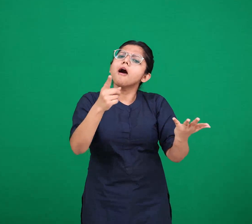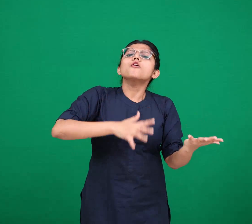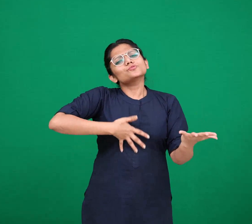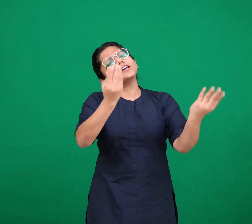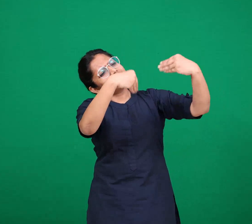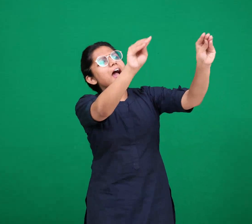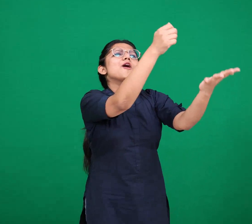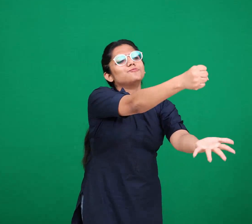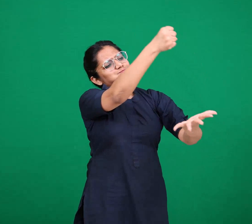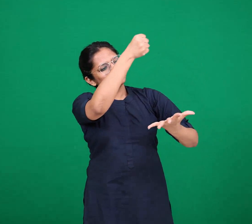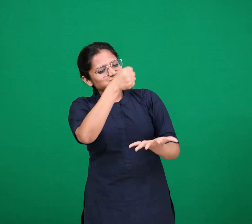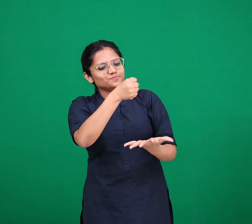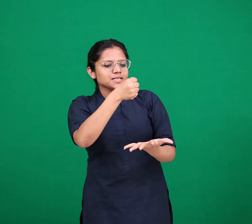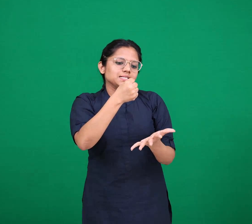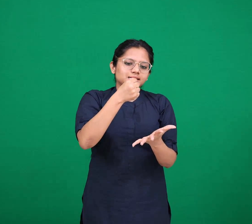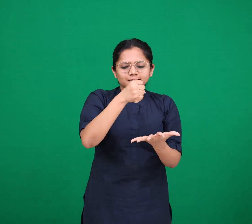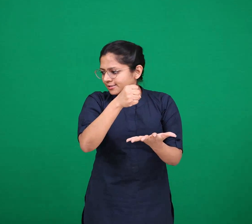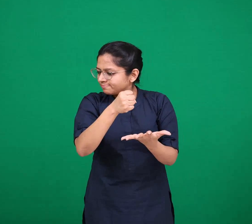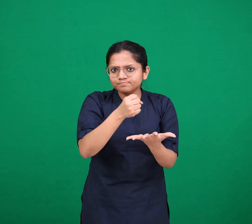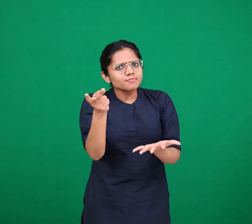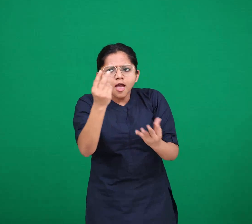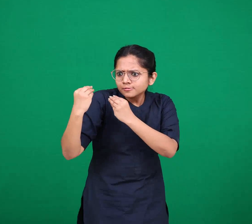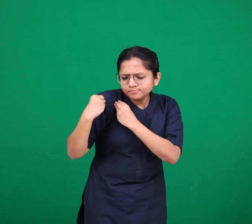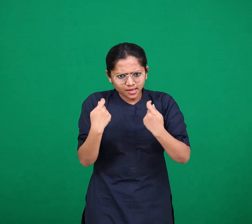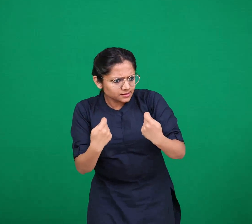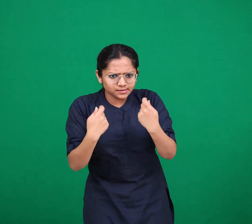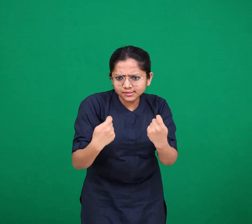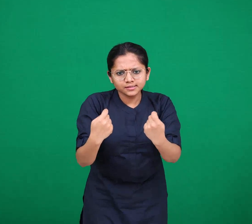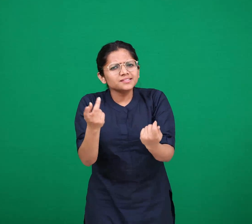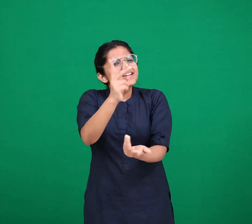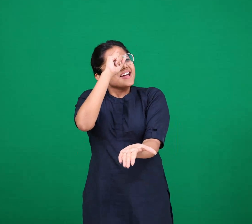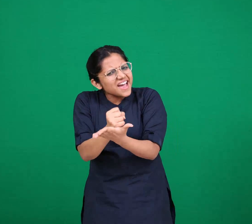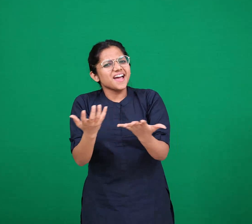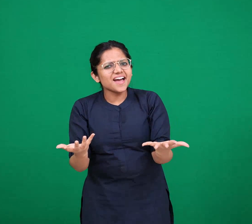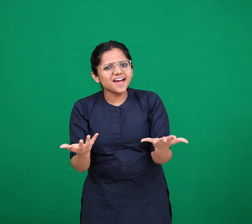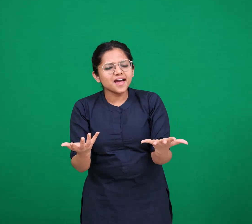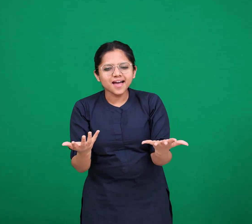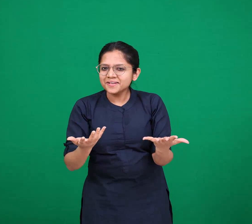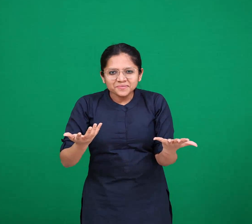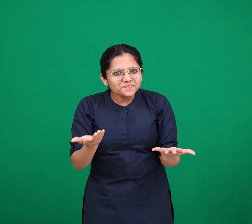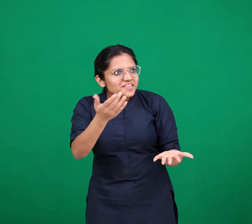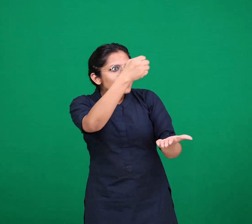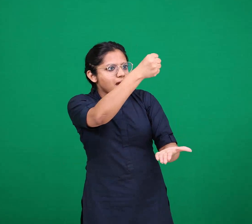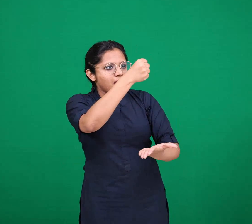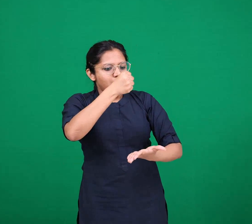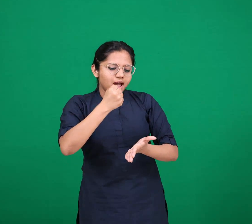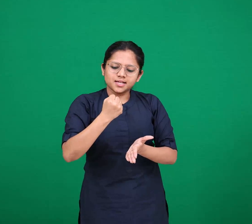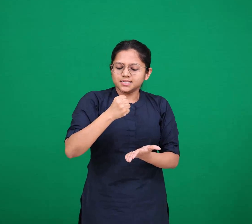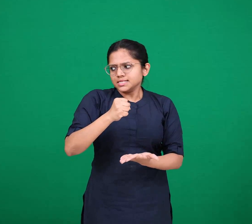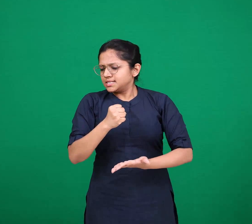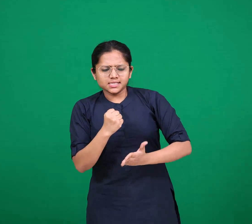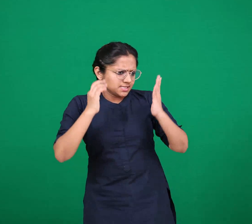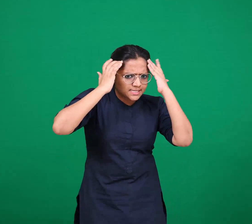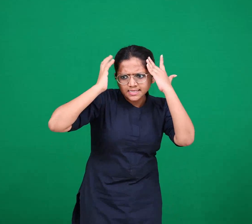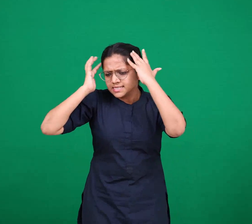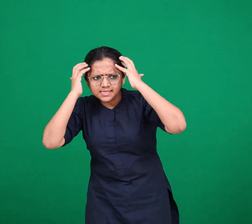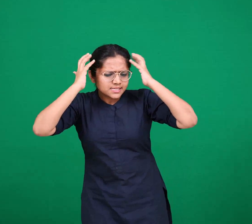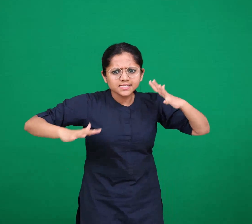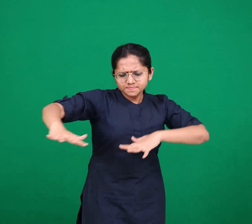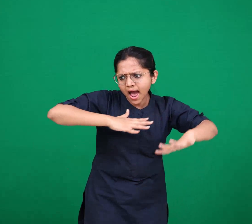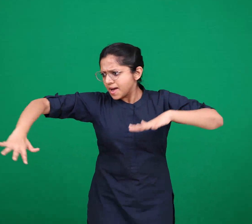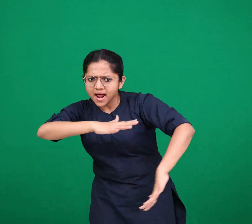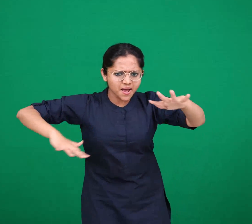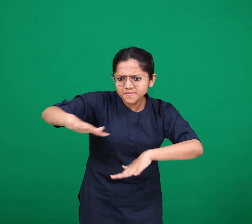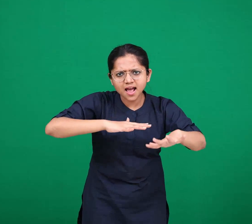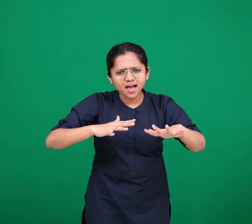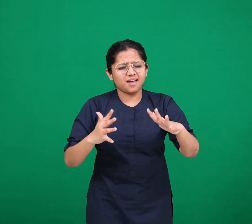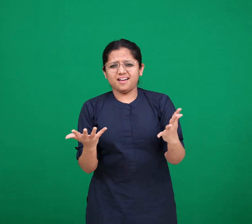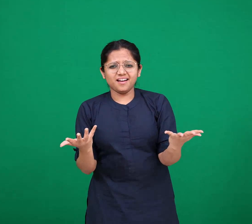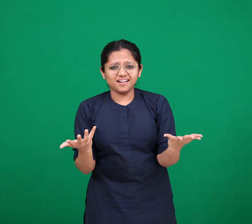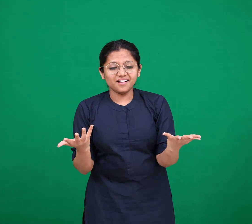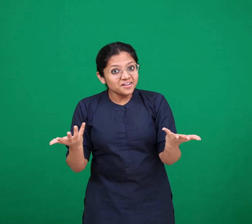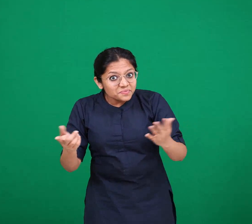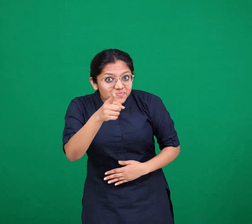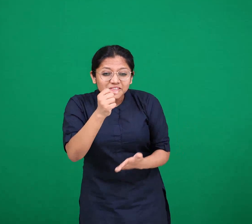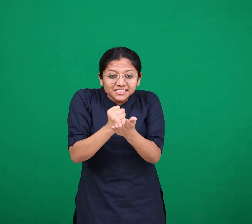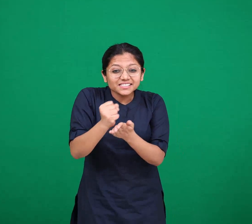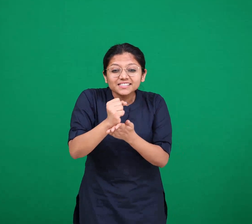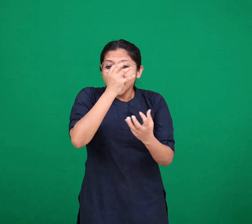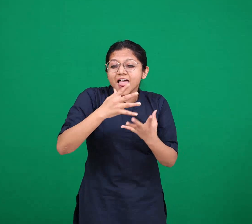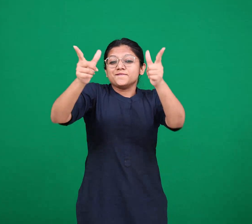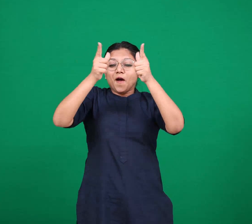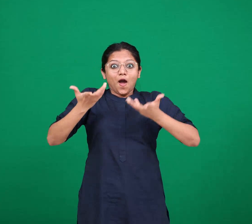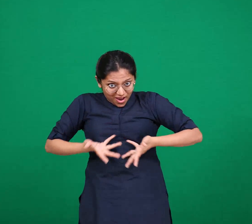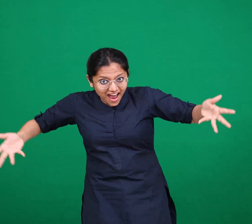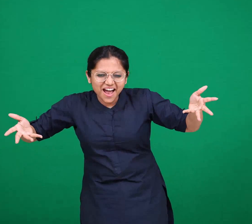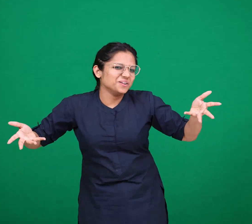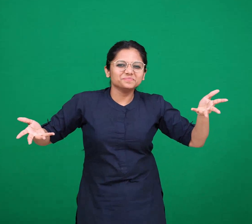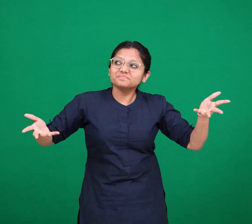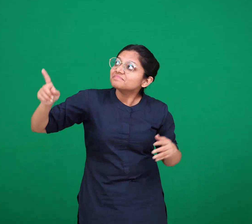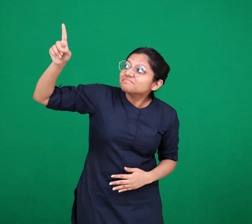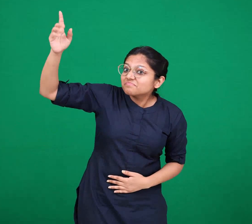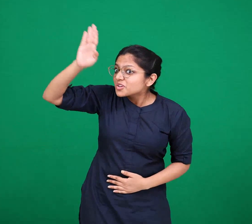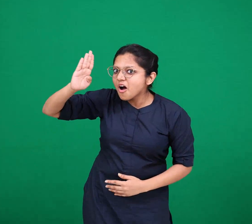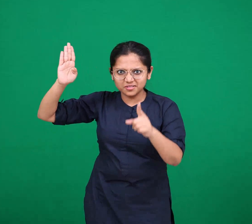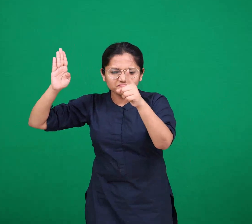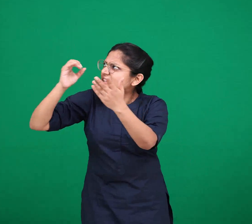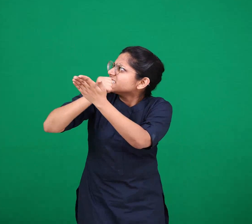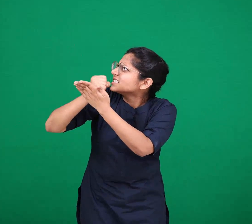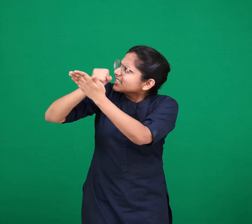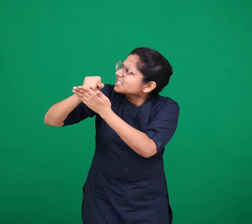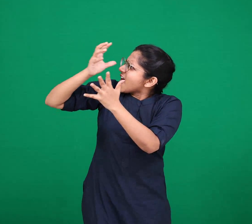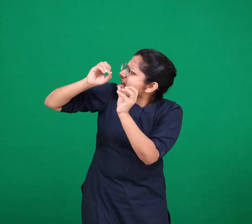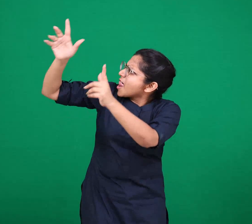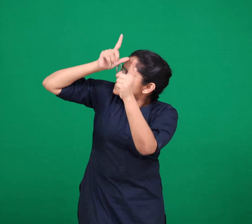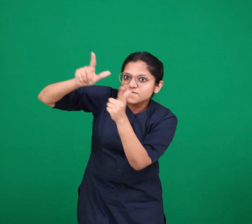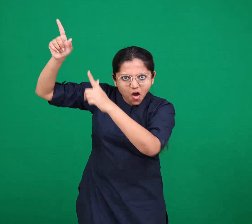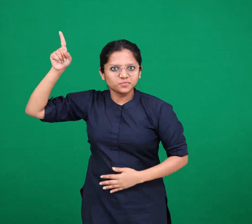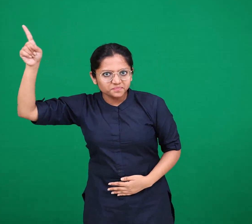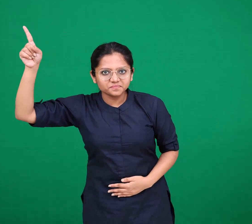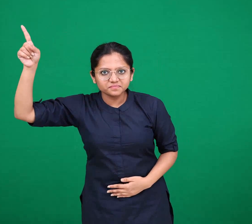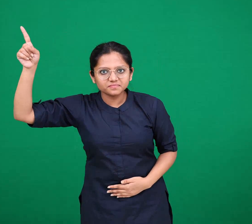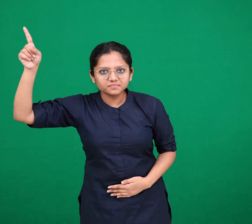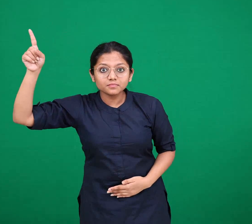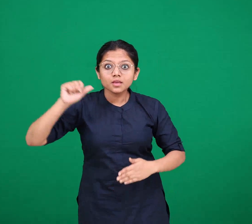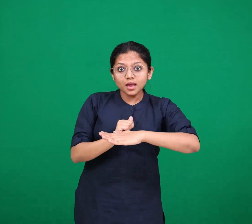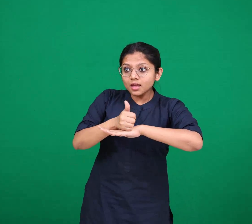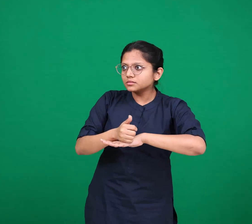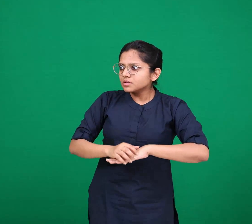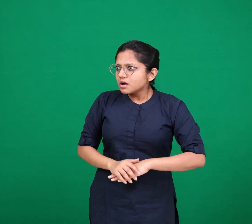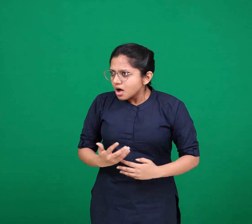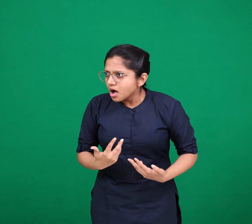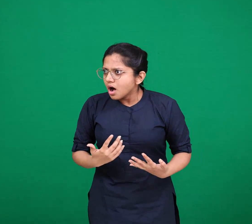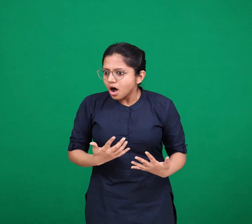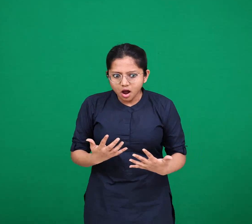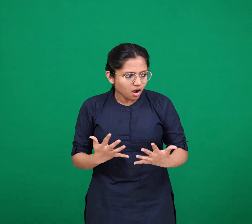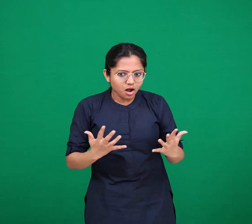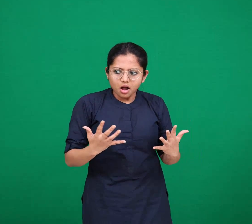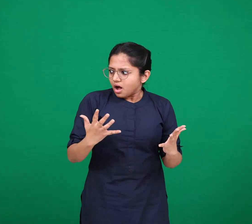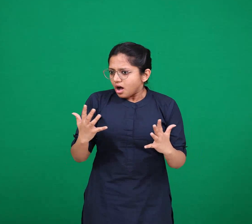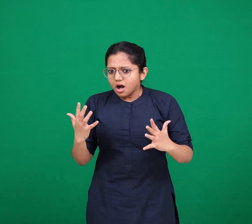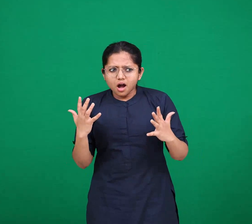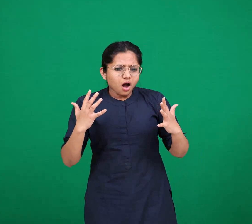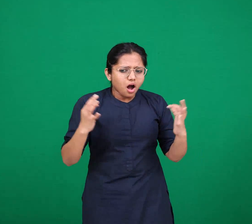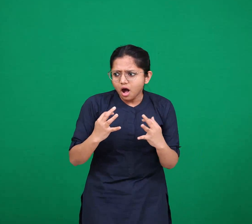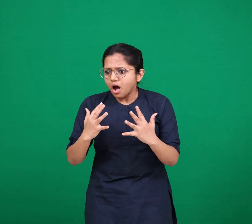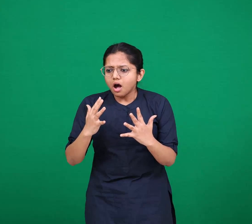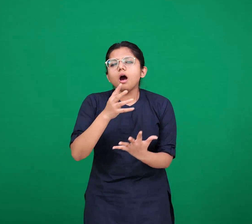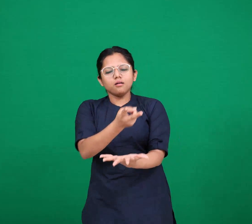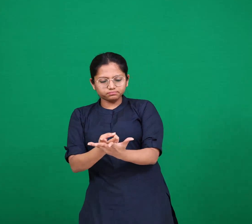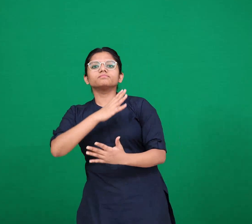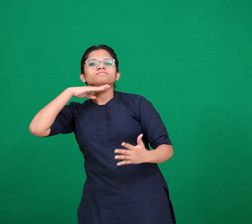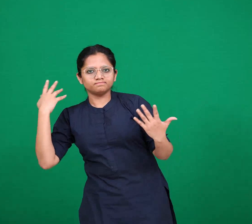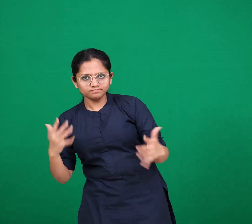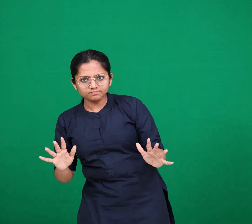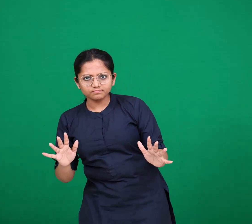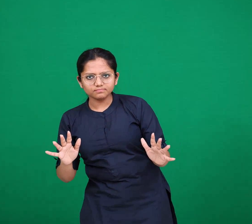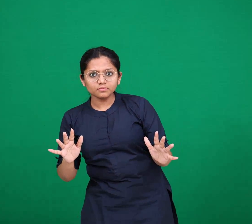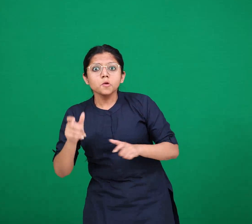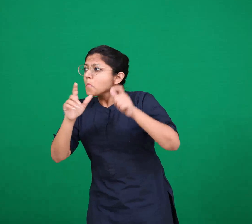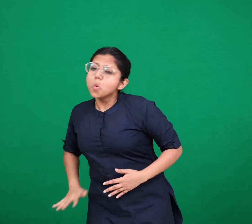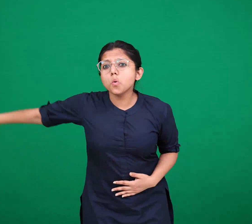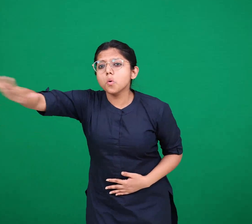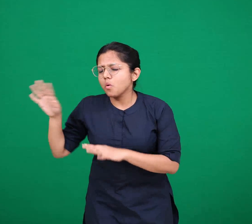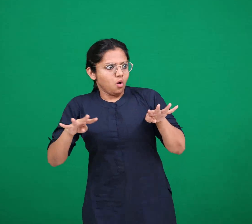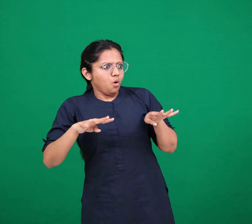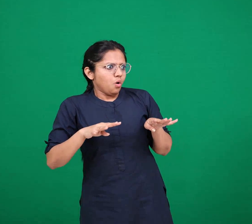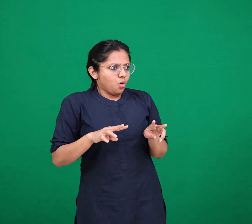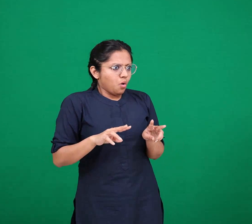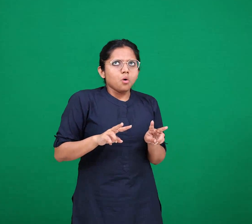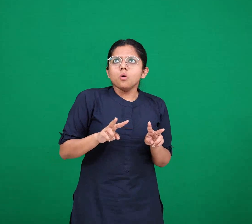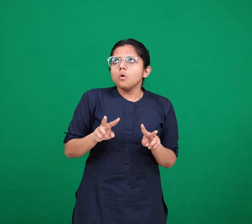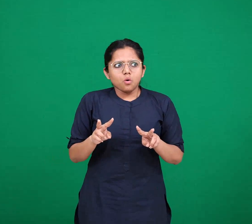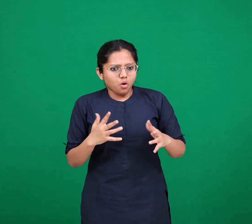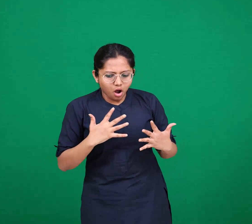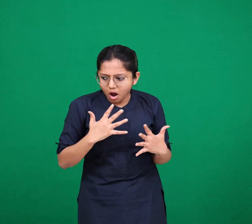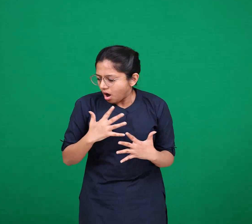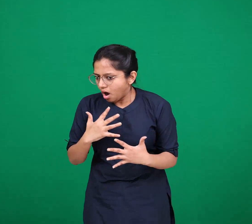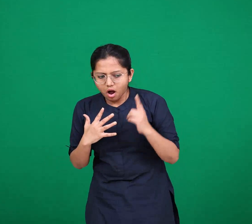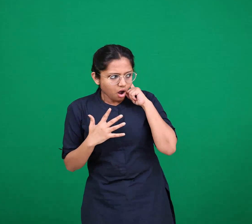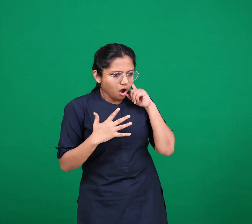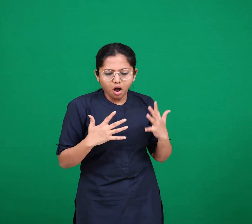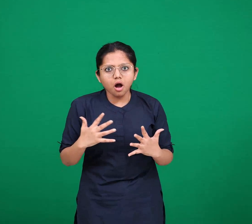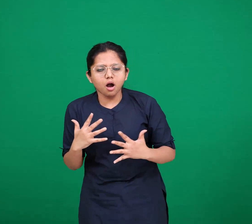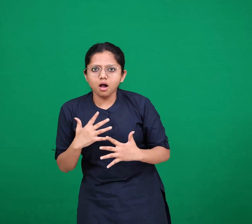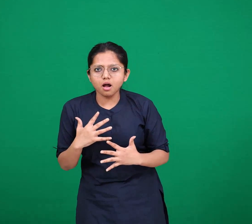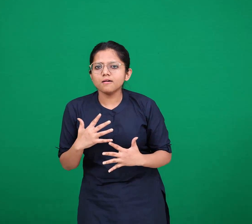And after it was sold, was it not at your disposal? How could you conceive such a deed in your heart? You have not lied to men, but to God!" On hearing these words, Ananias fell down and died.